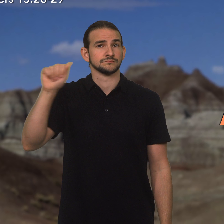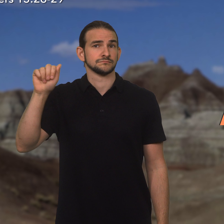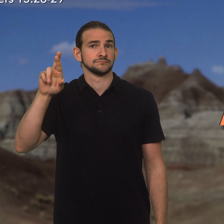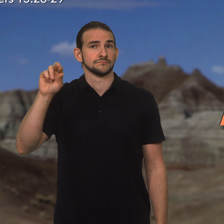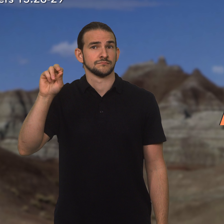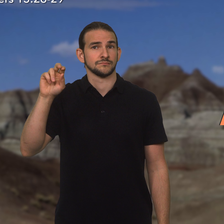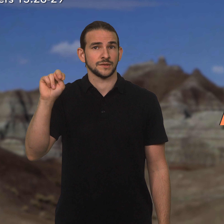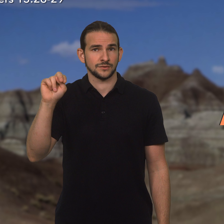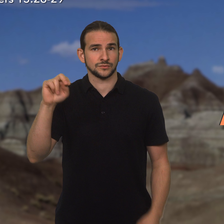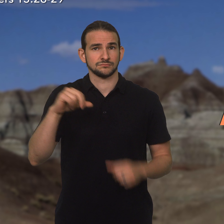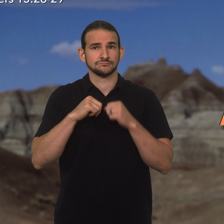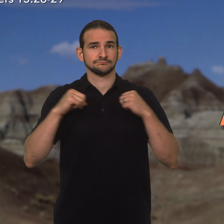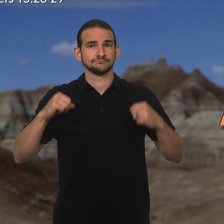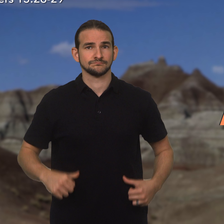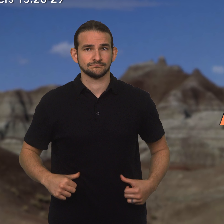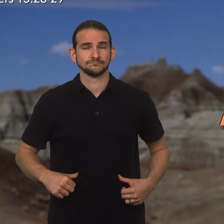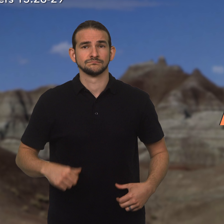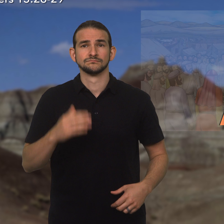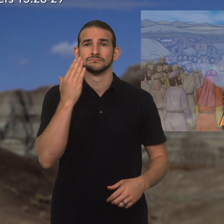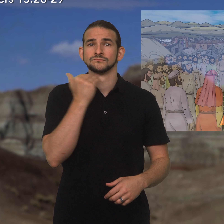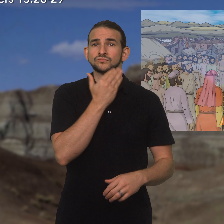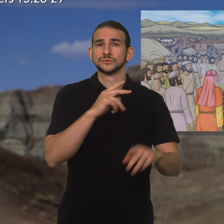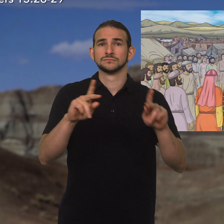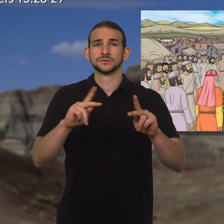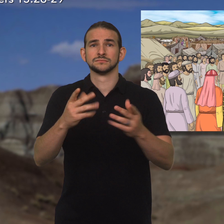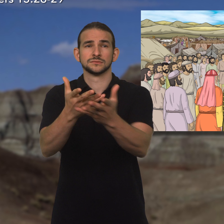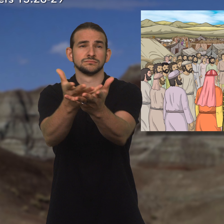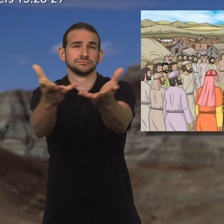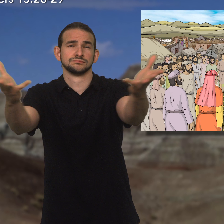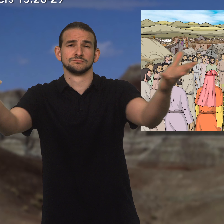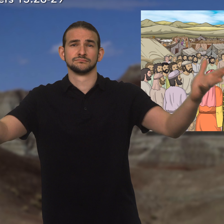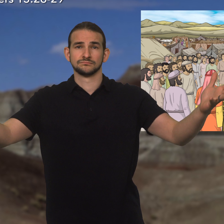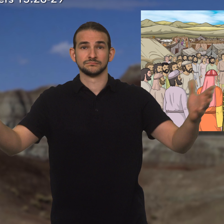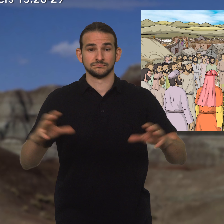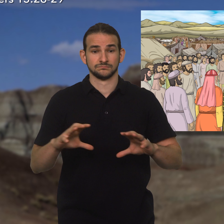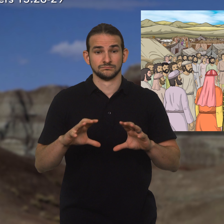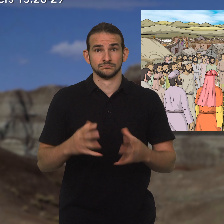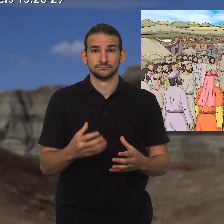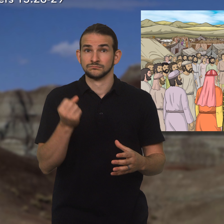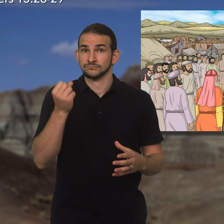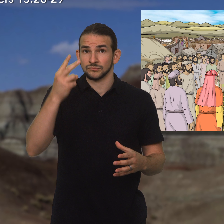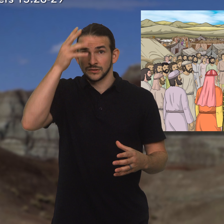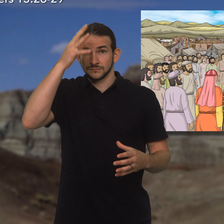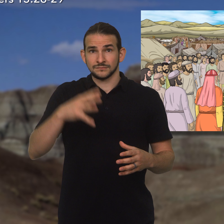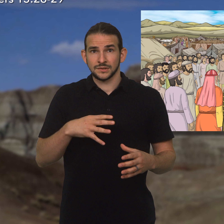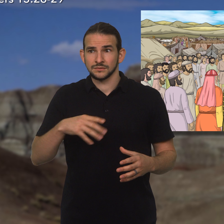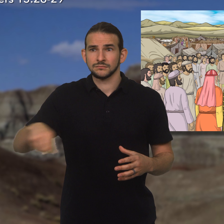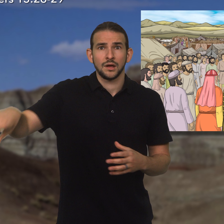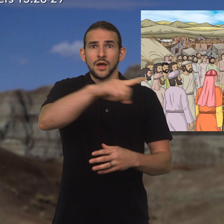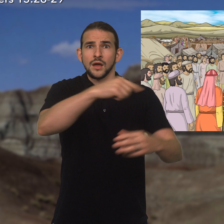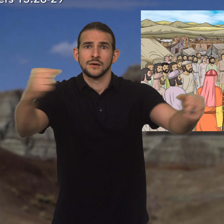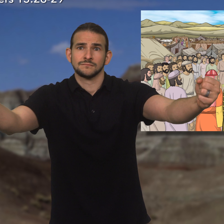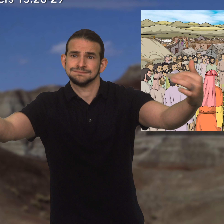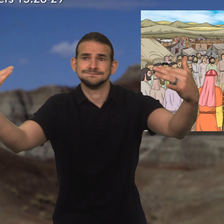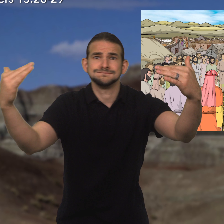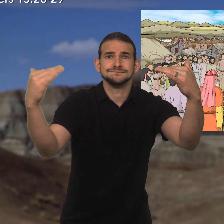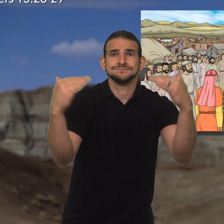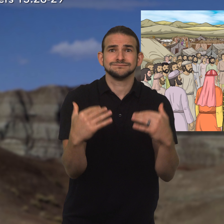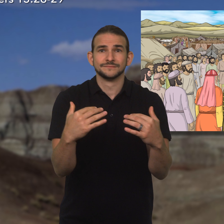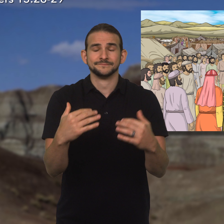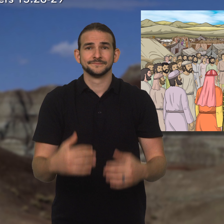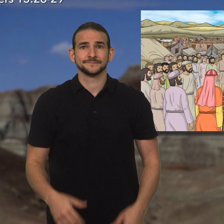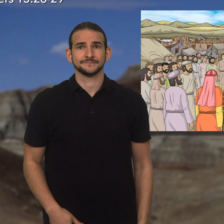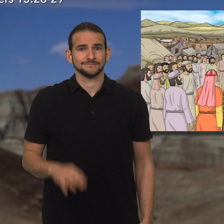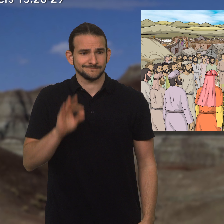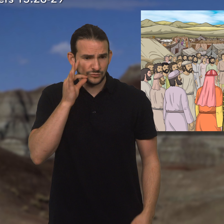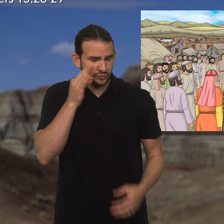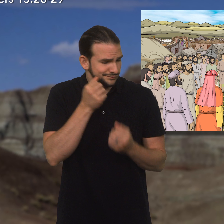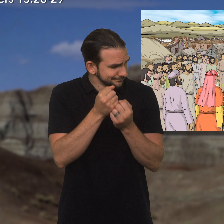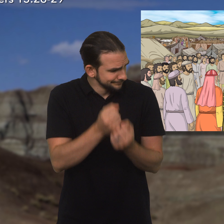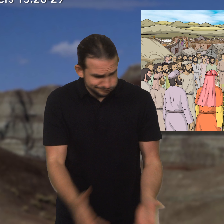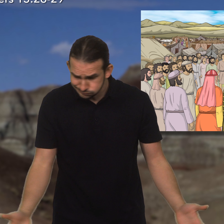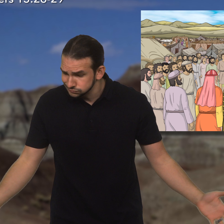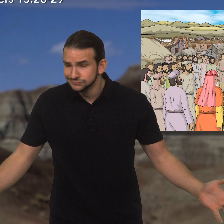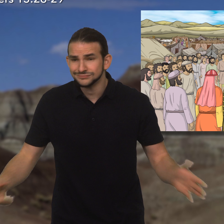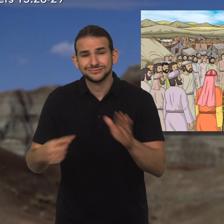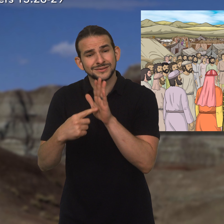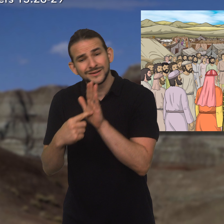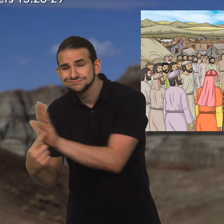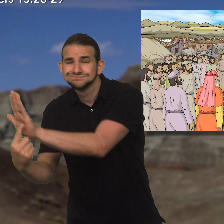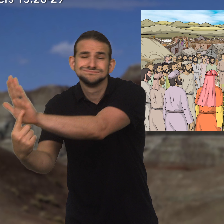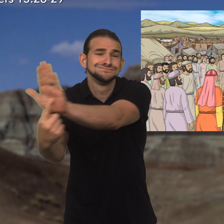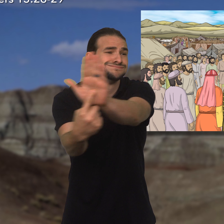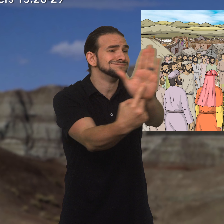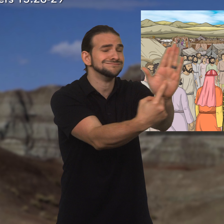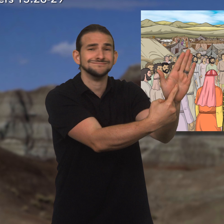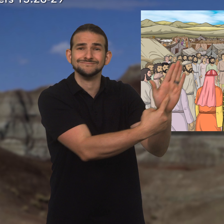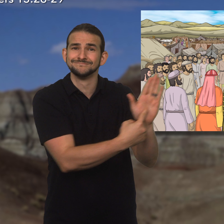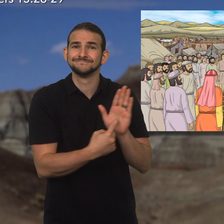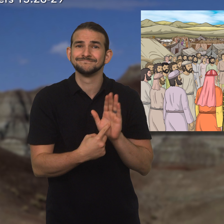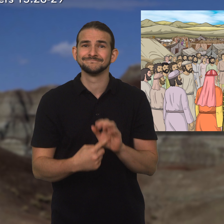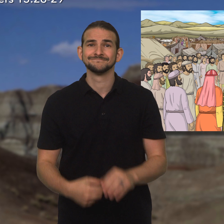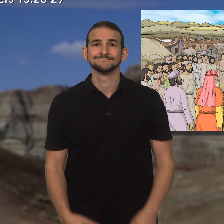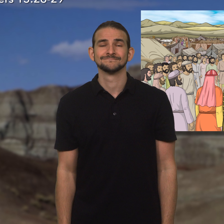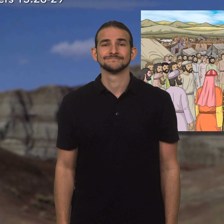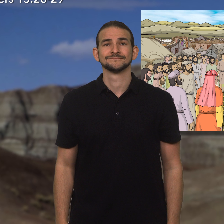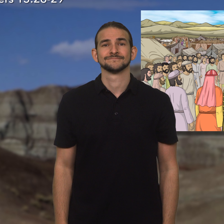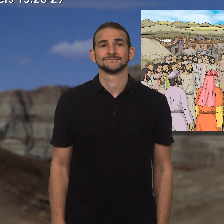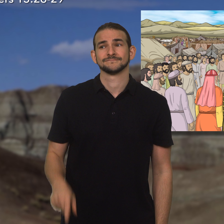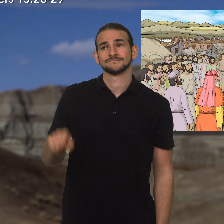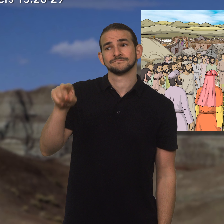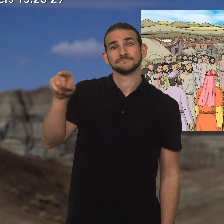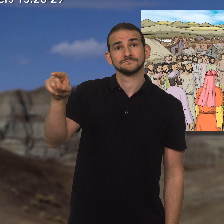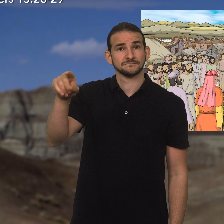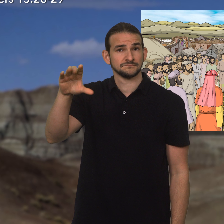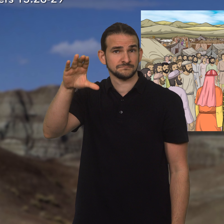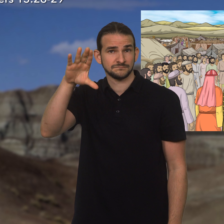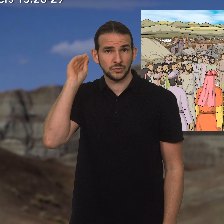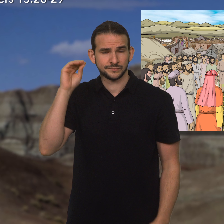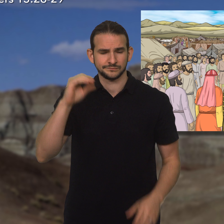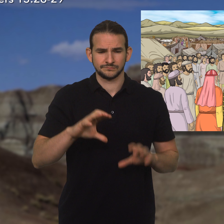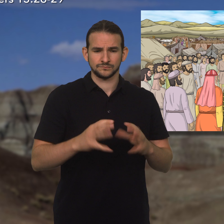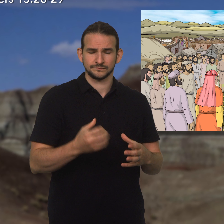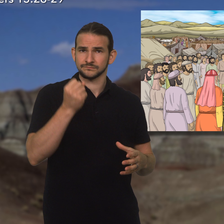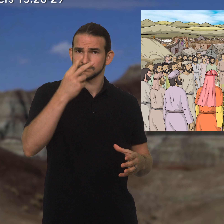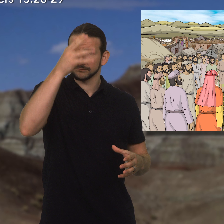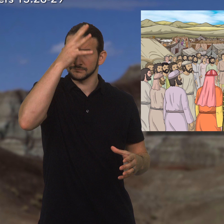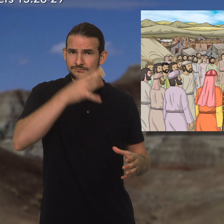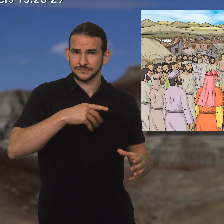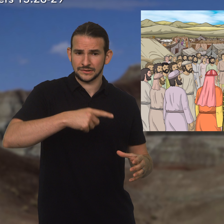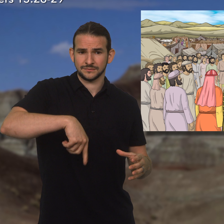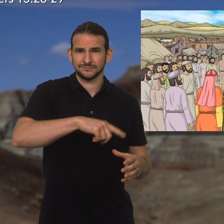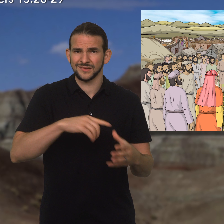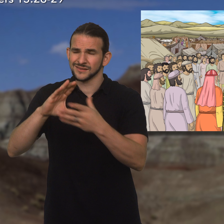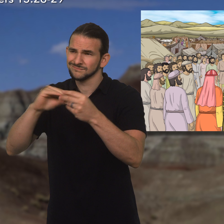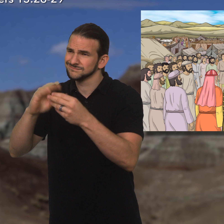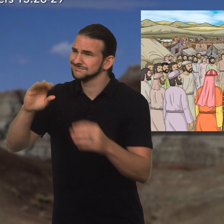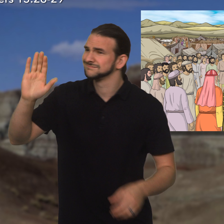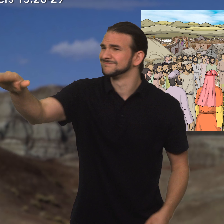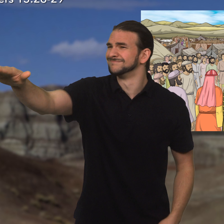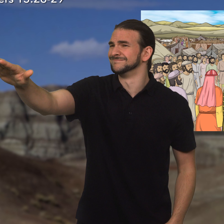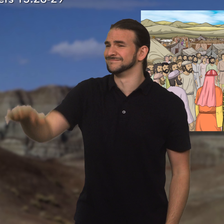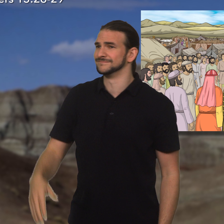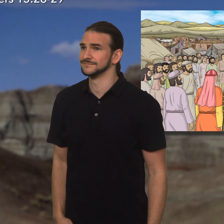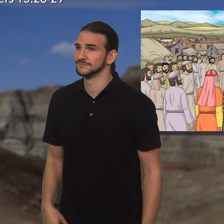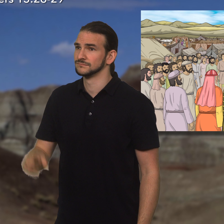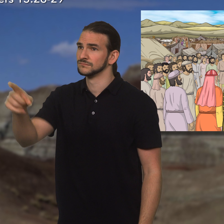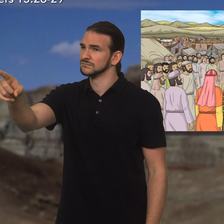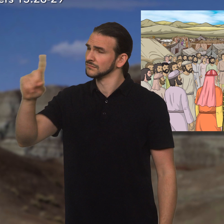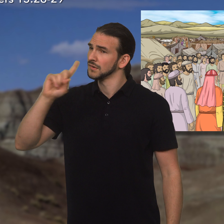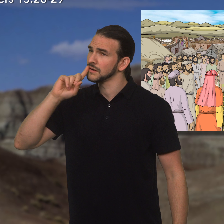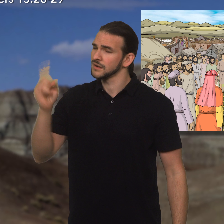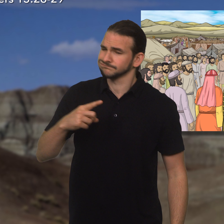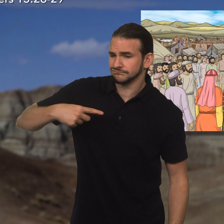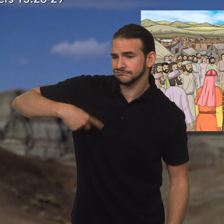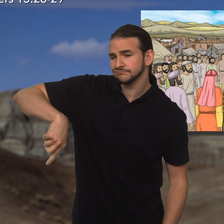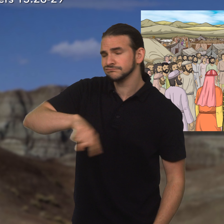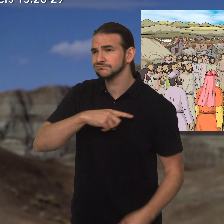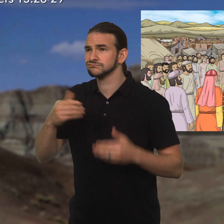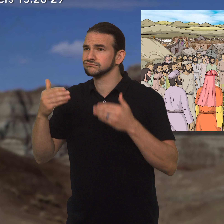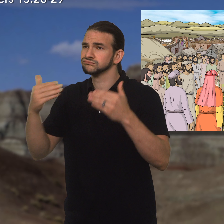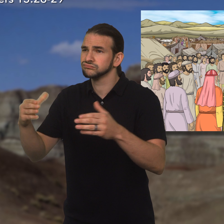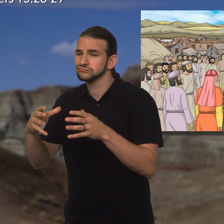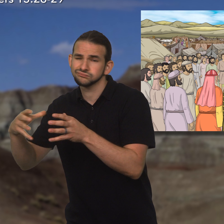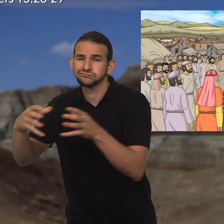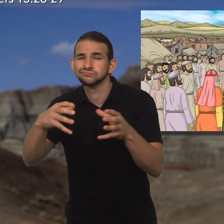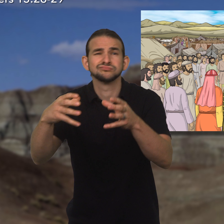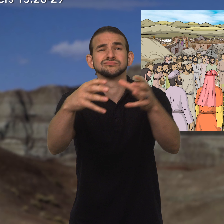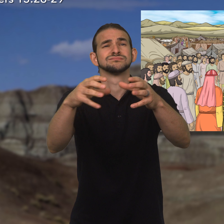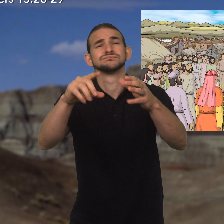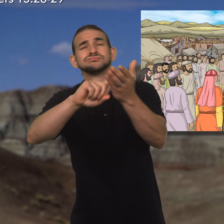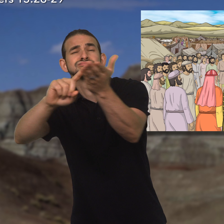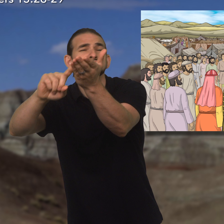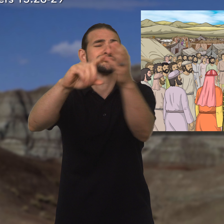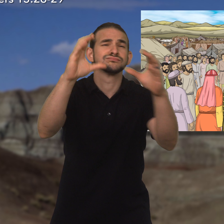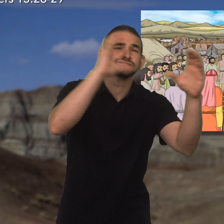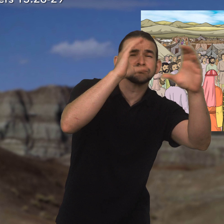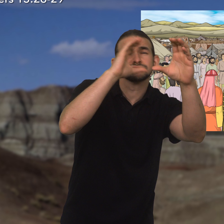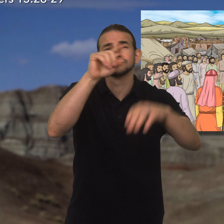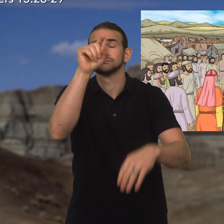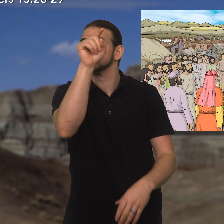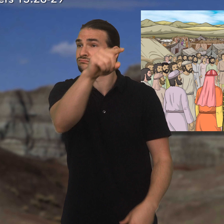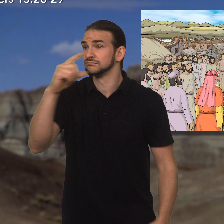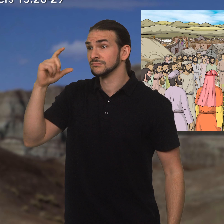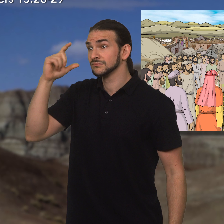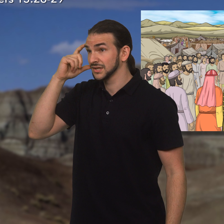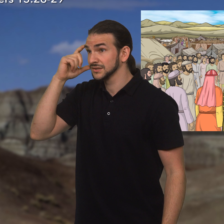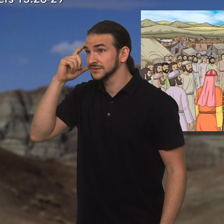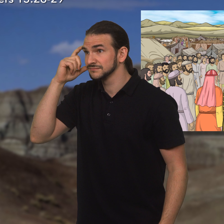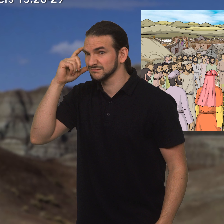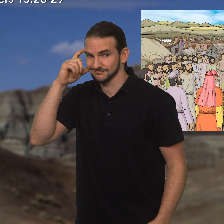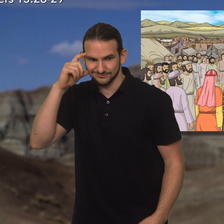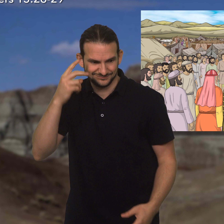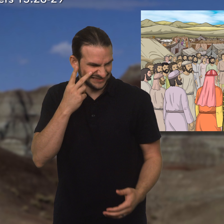They brought back a report for the whole congregation and showed them the fruit of the land.